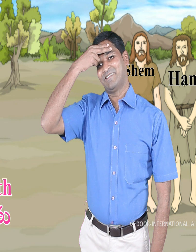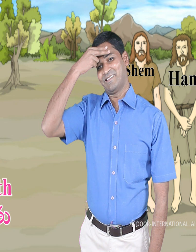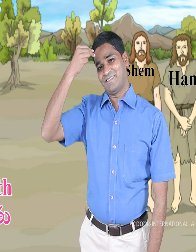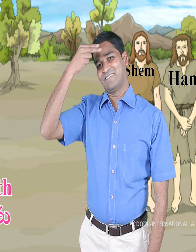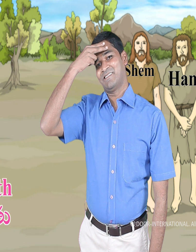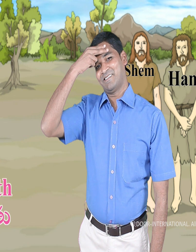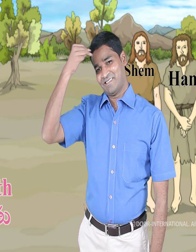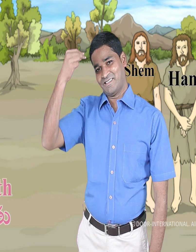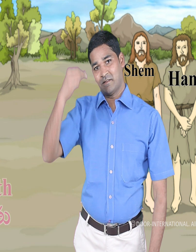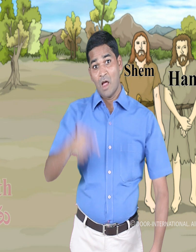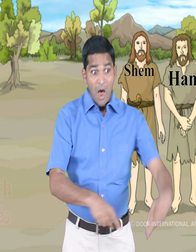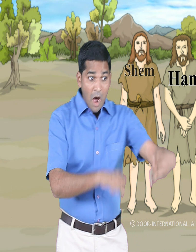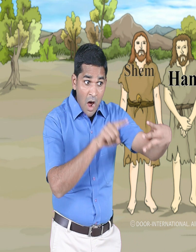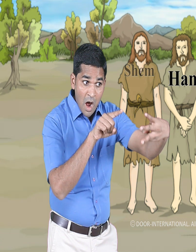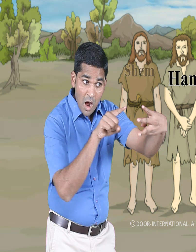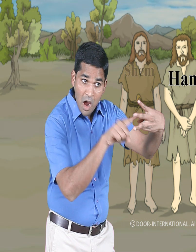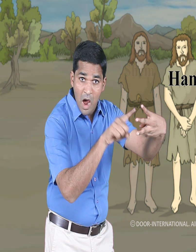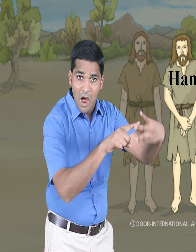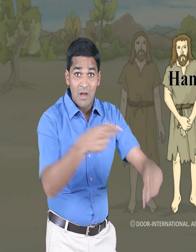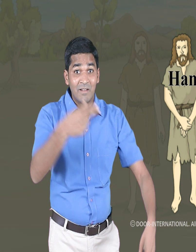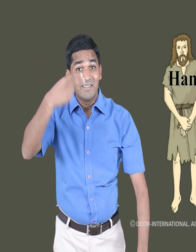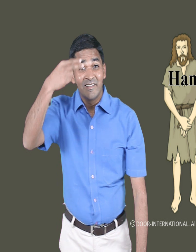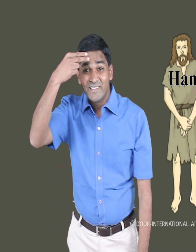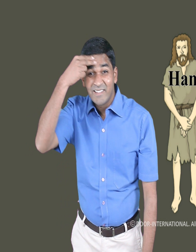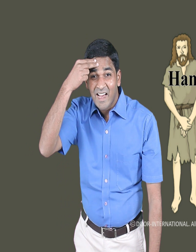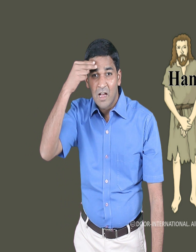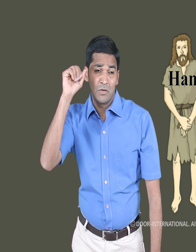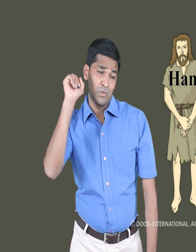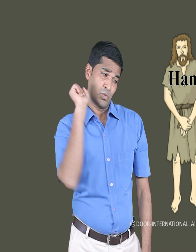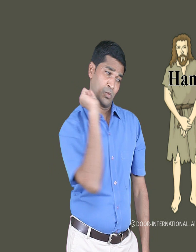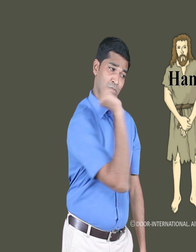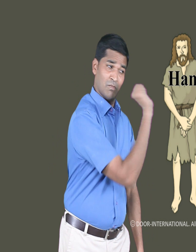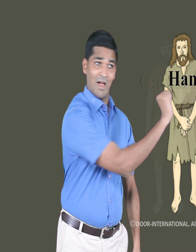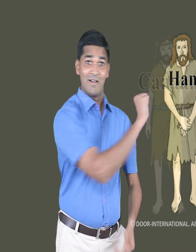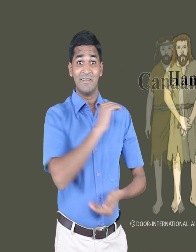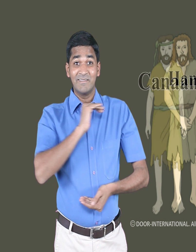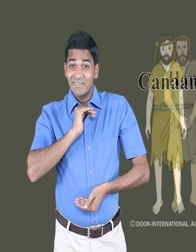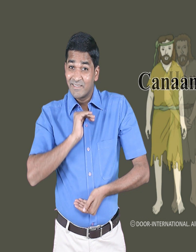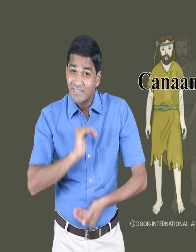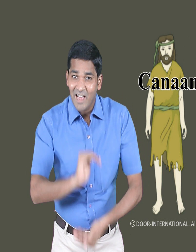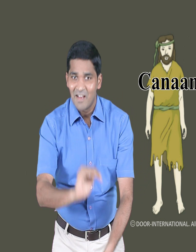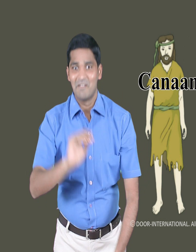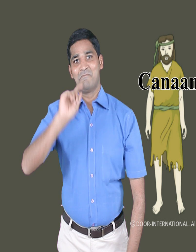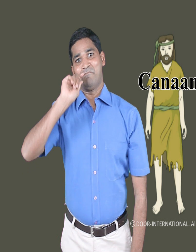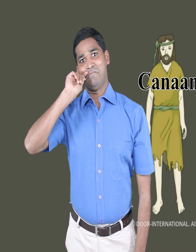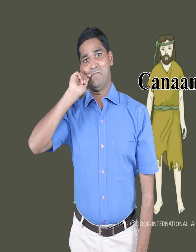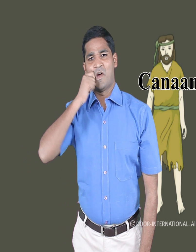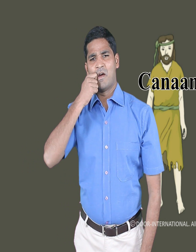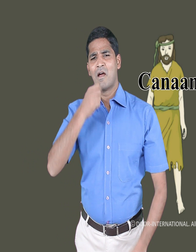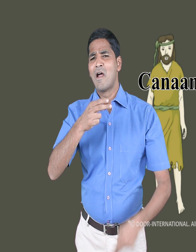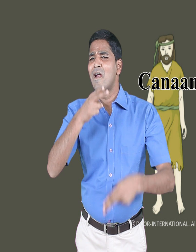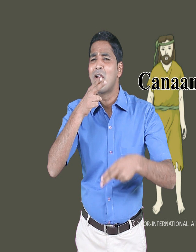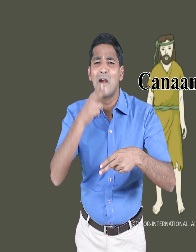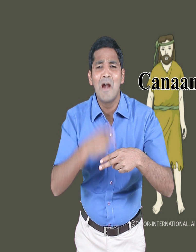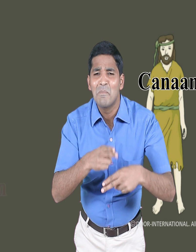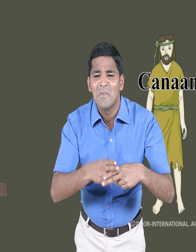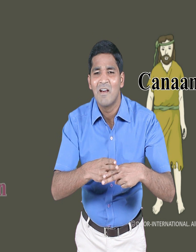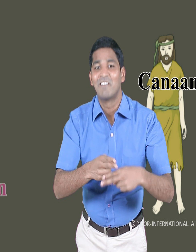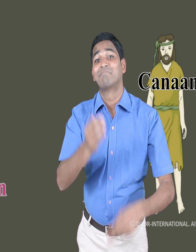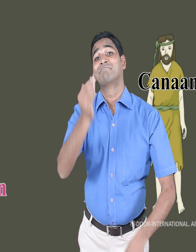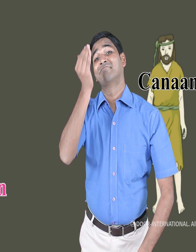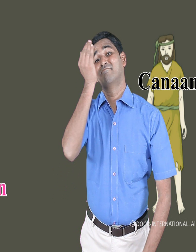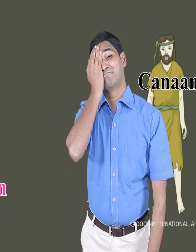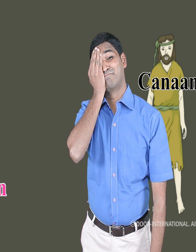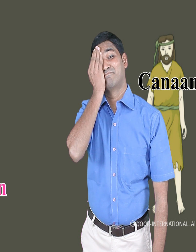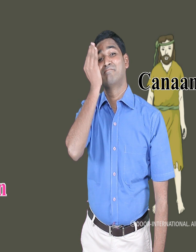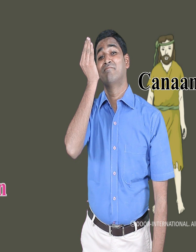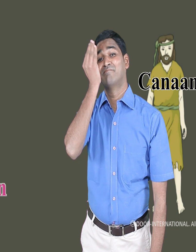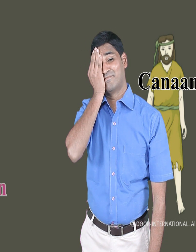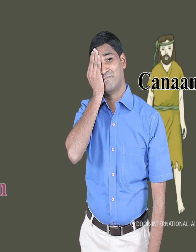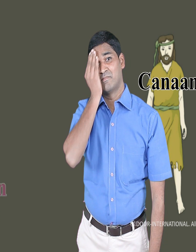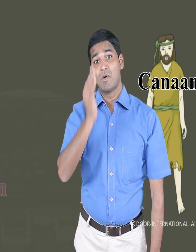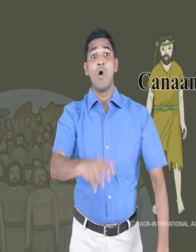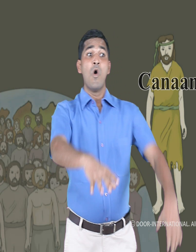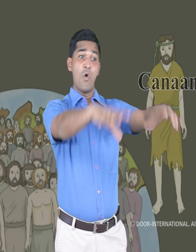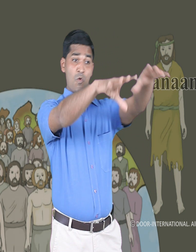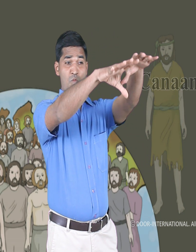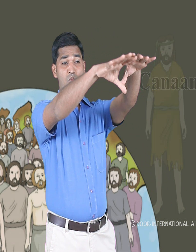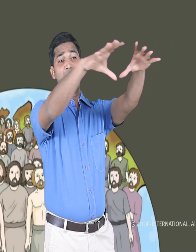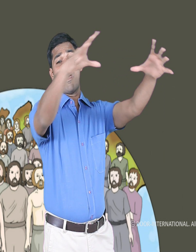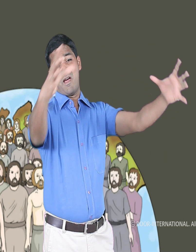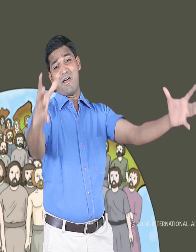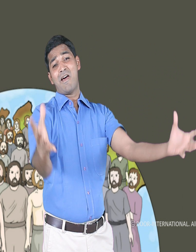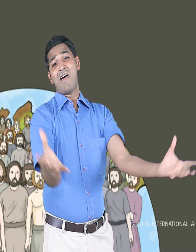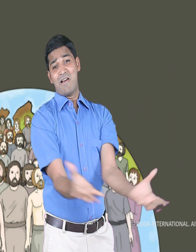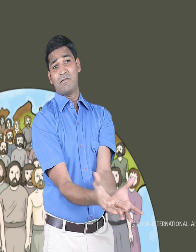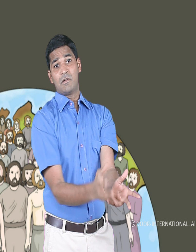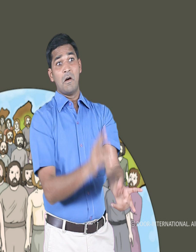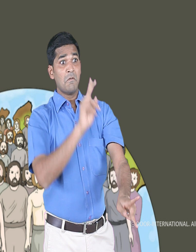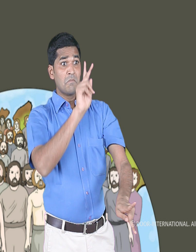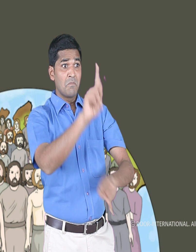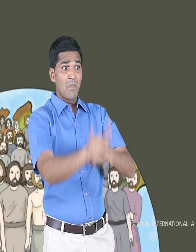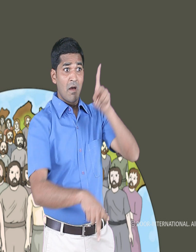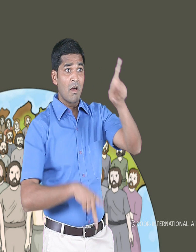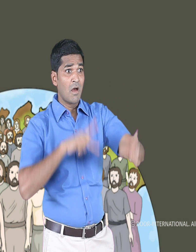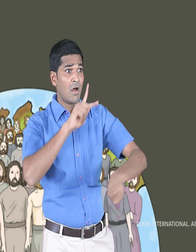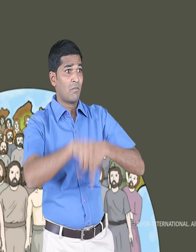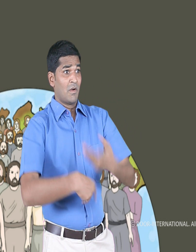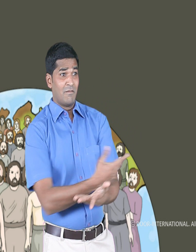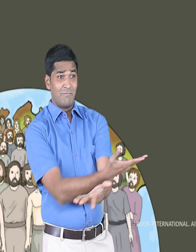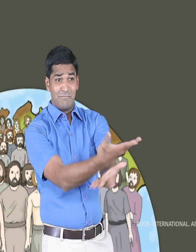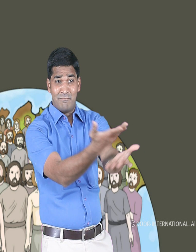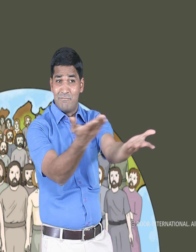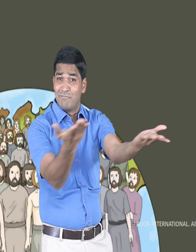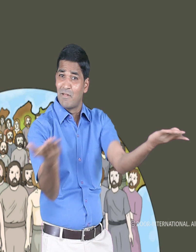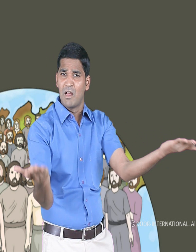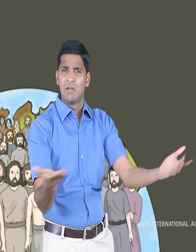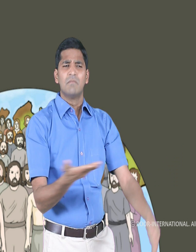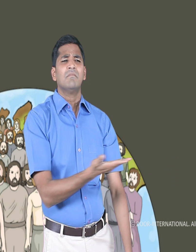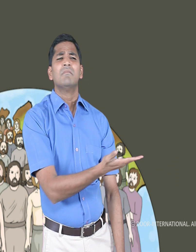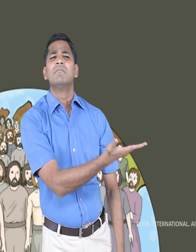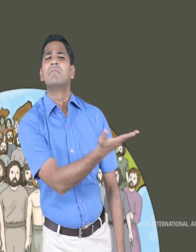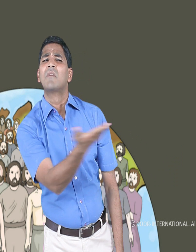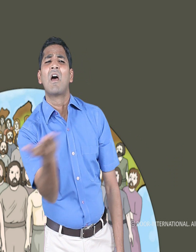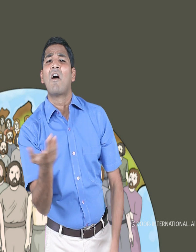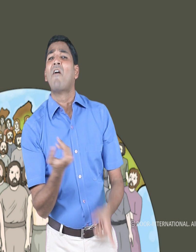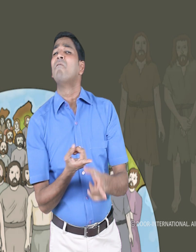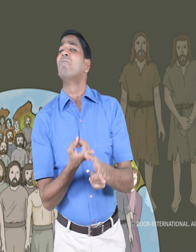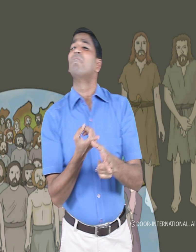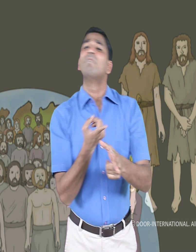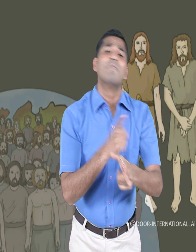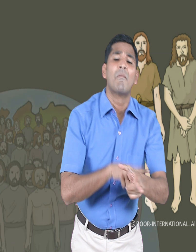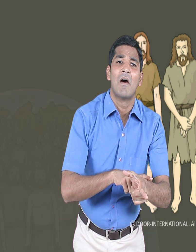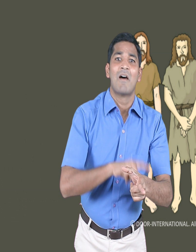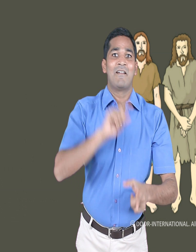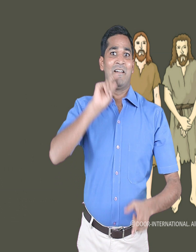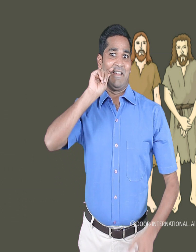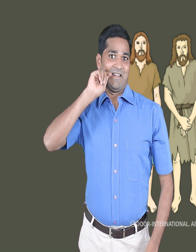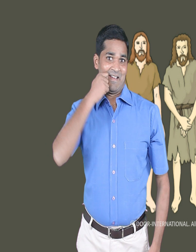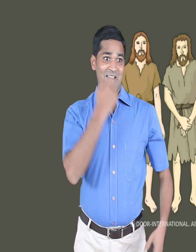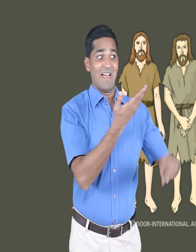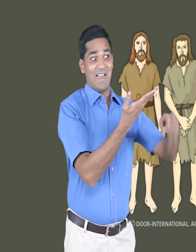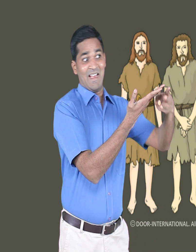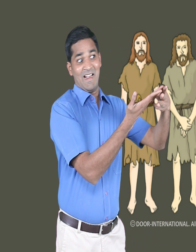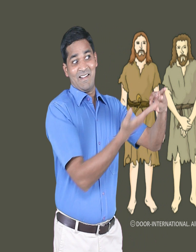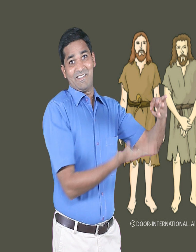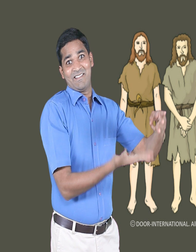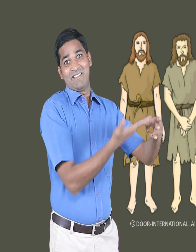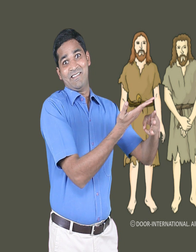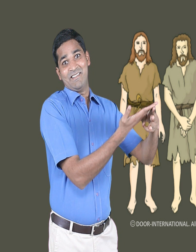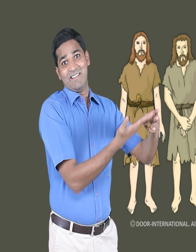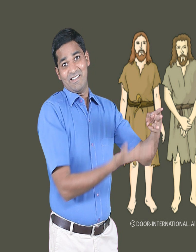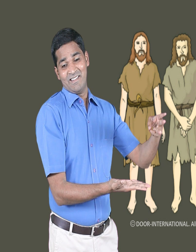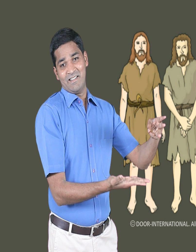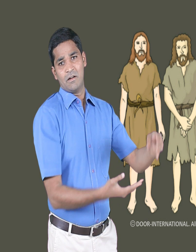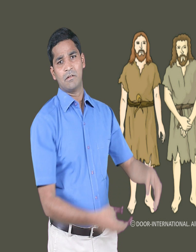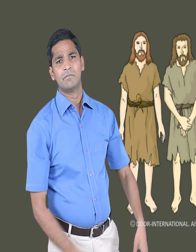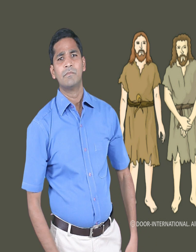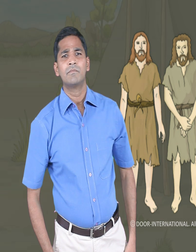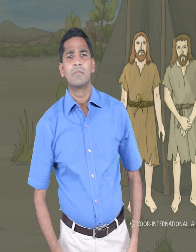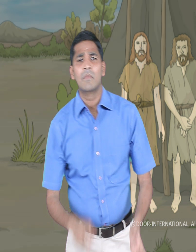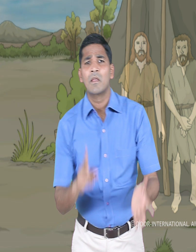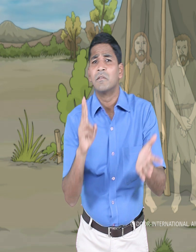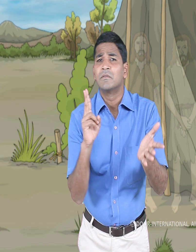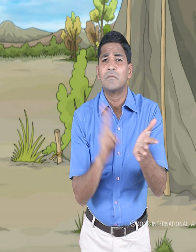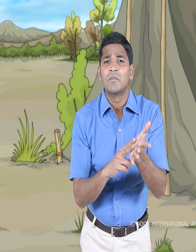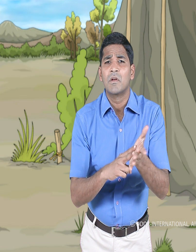And Ham was the father of Canaan. These three were the sons of Noah, and from them the whole earth was populated.